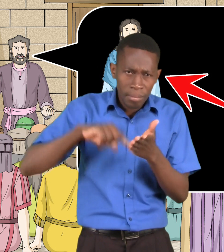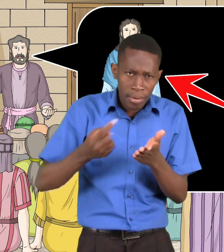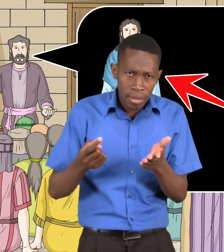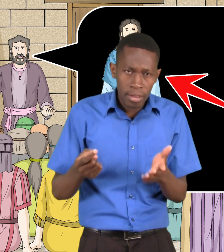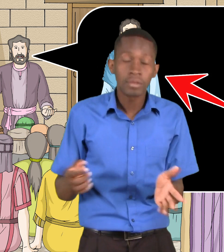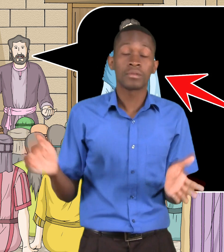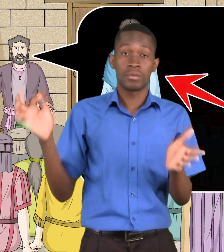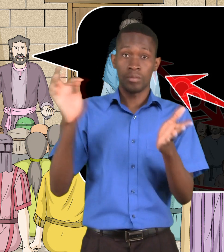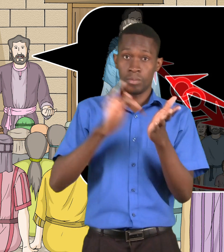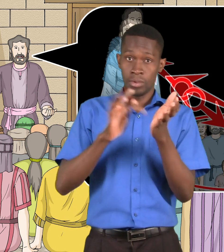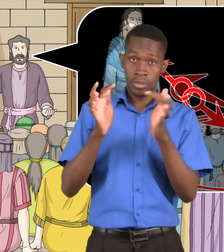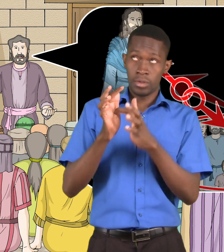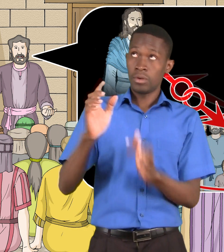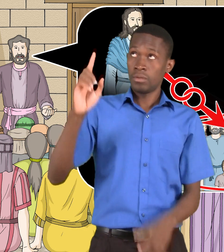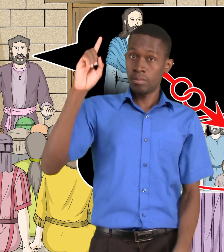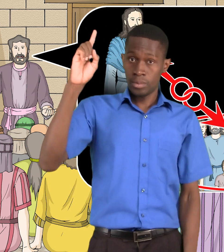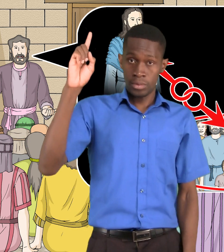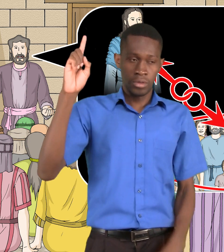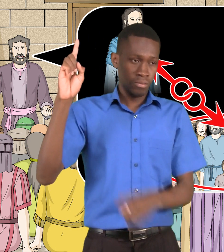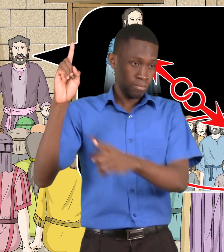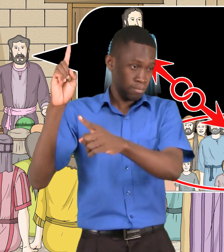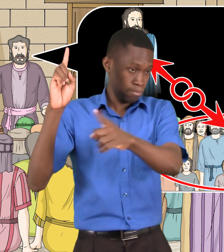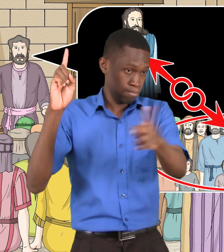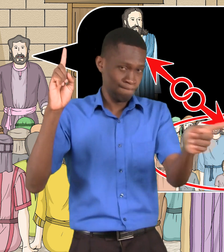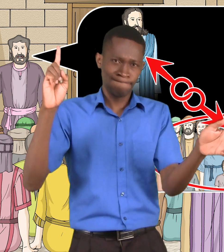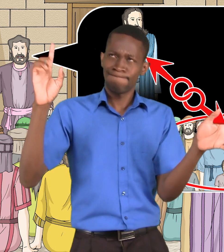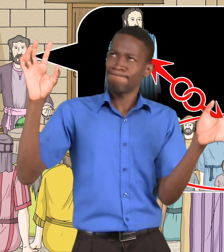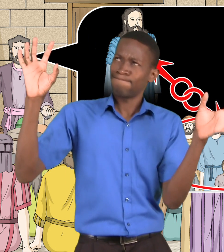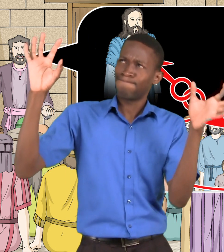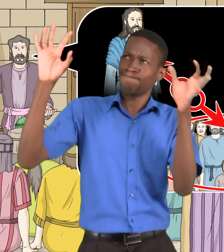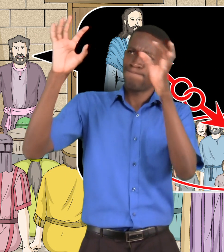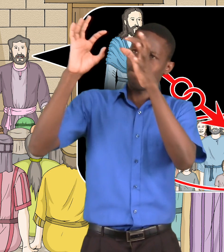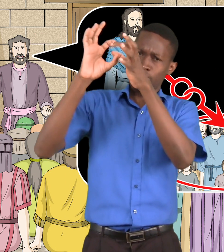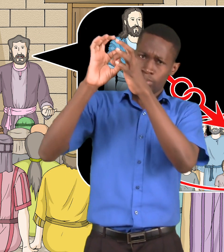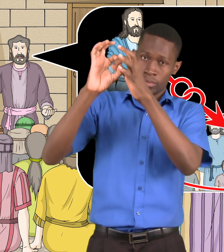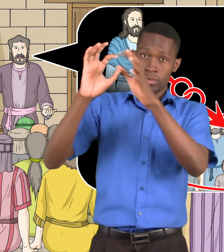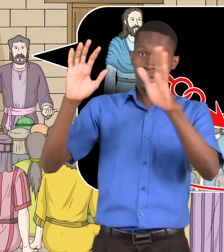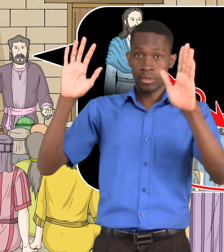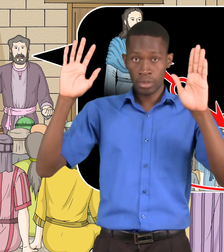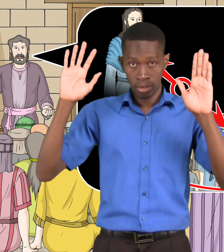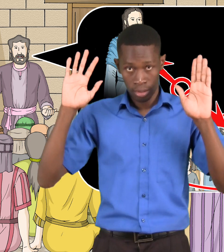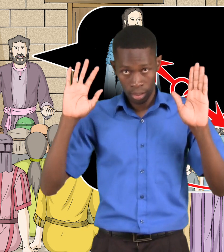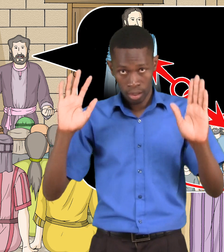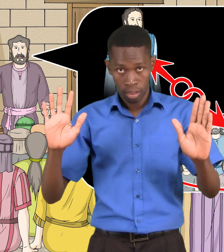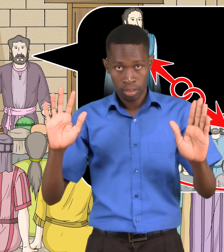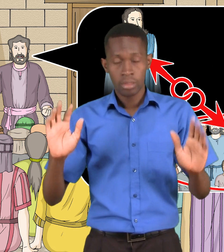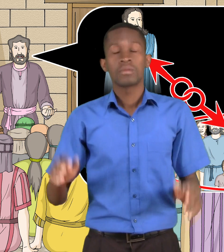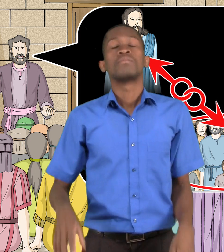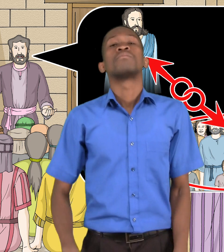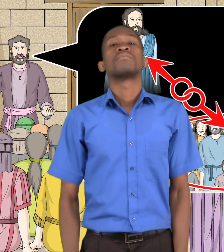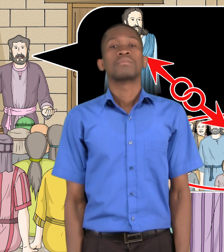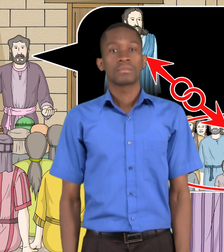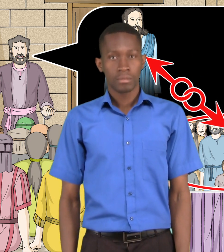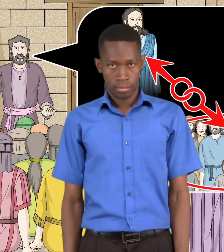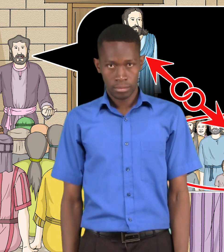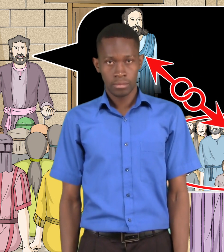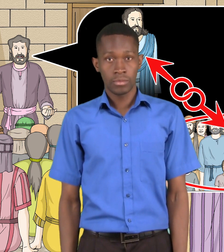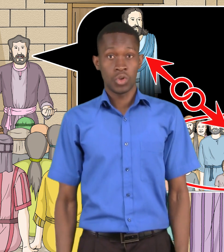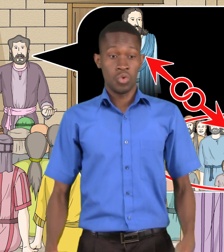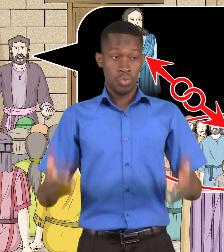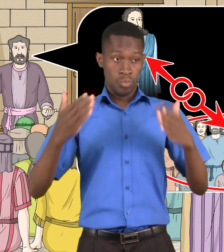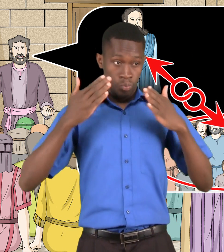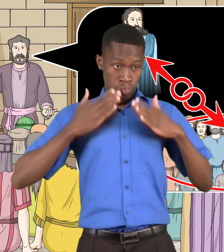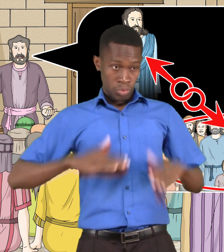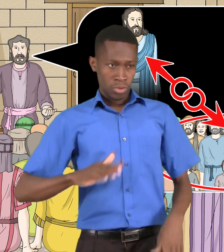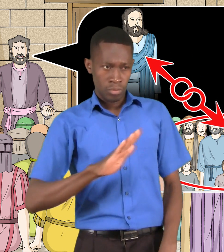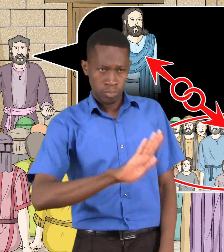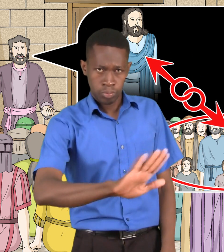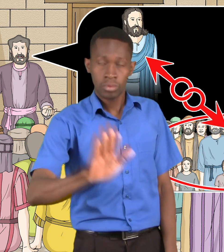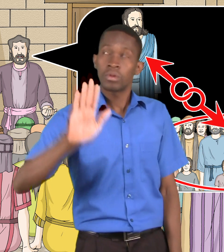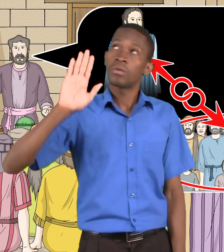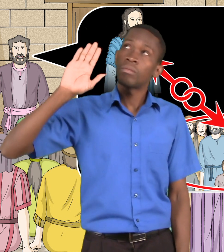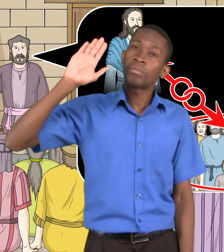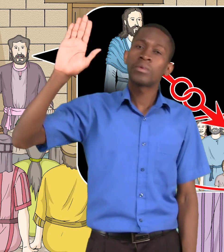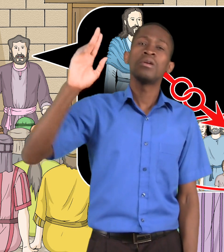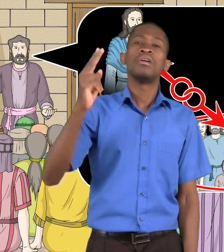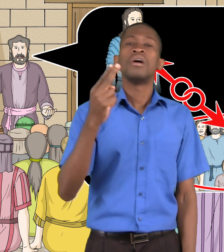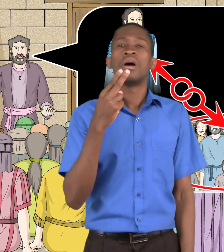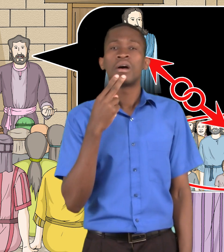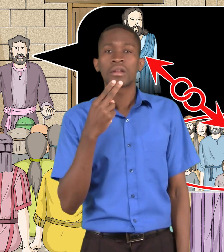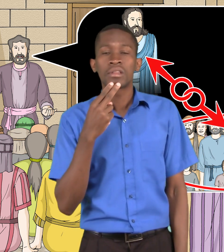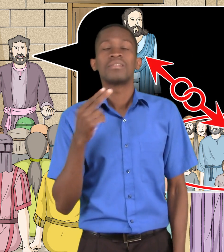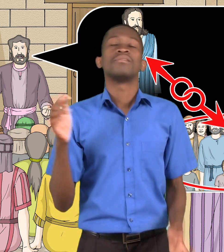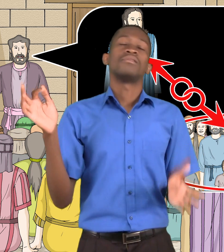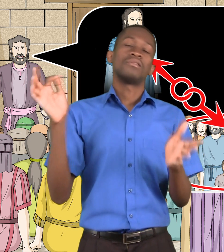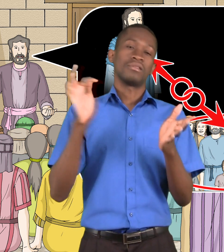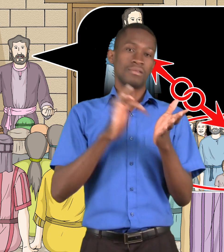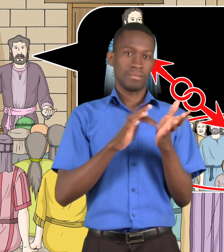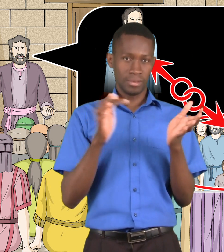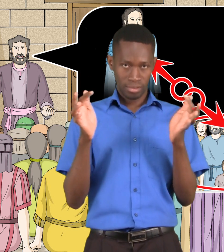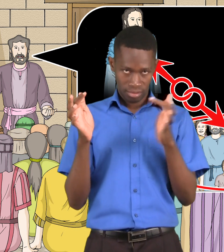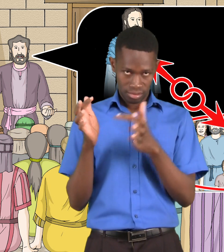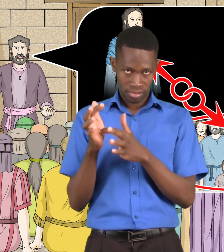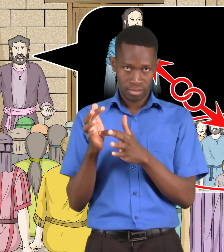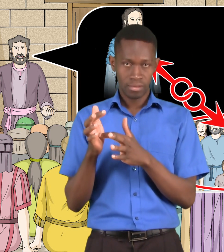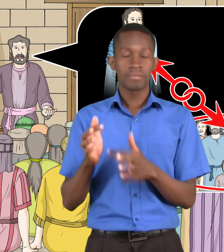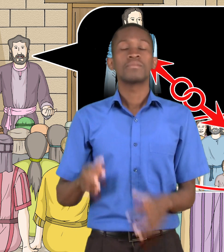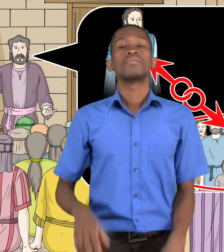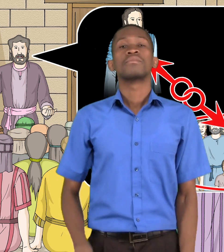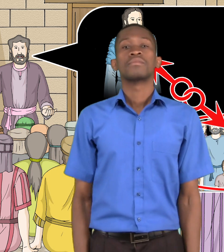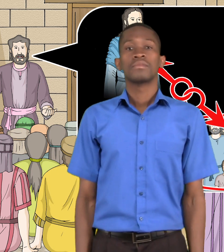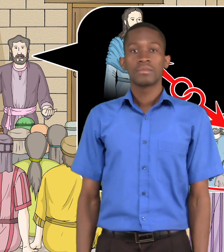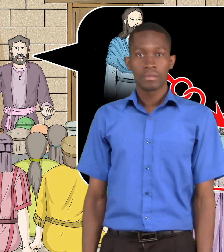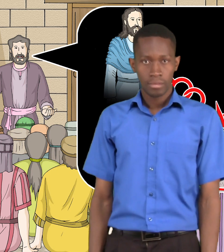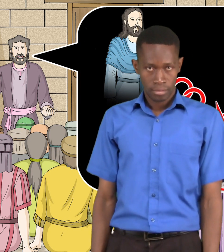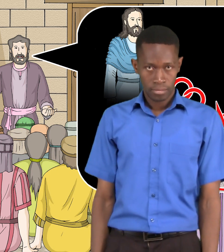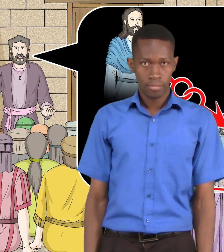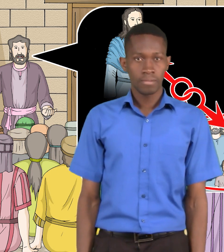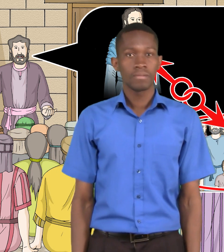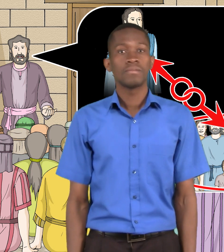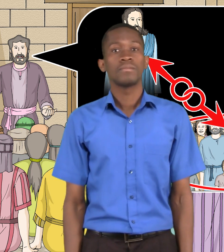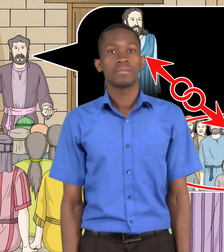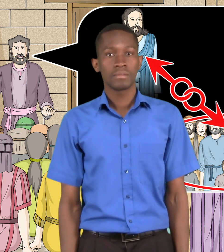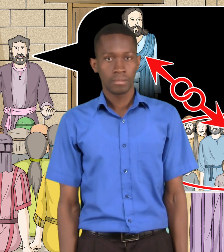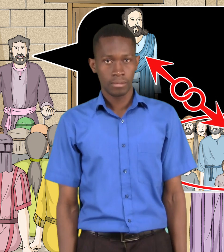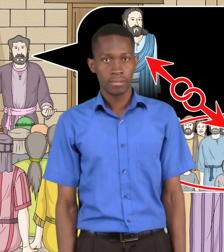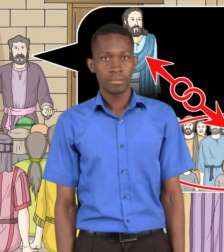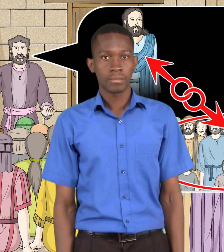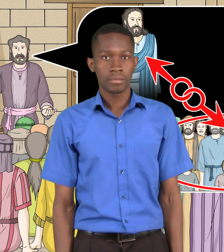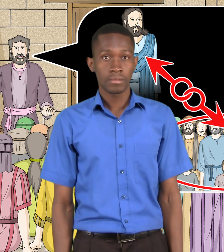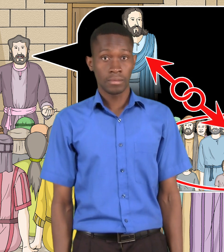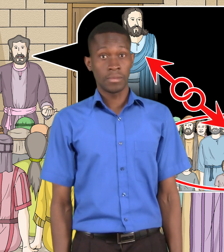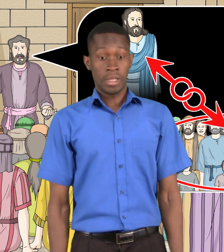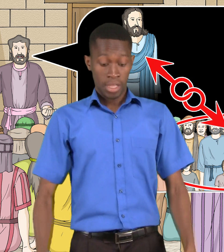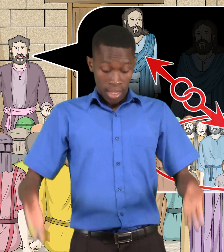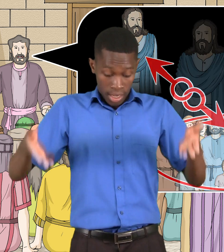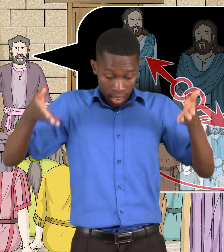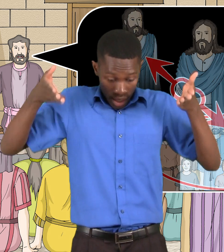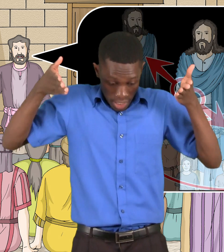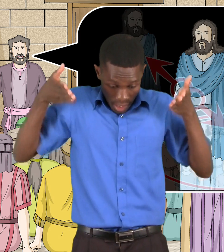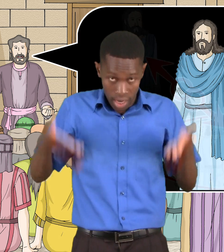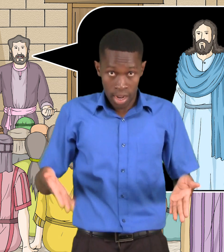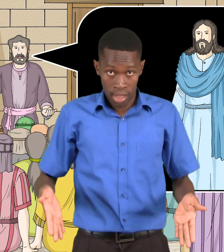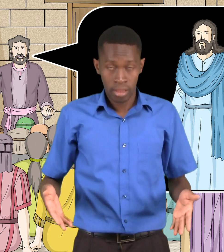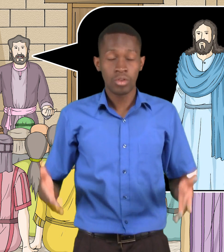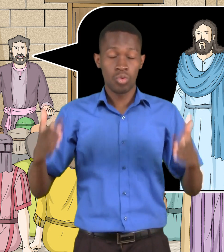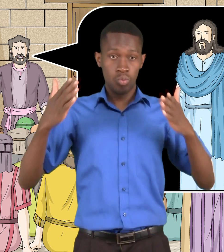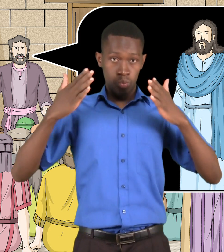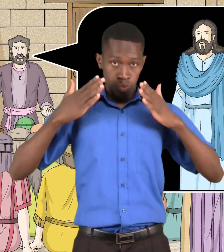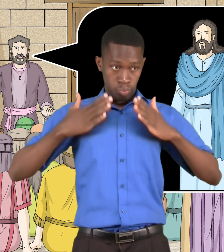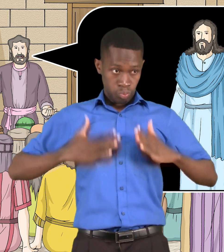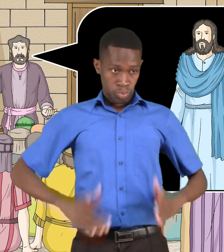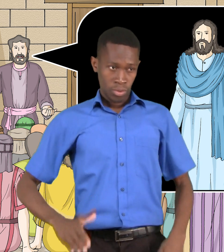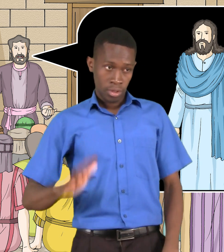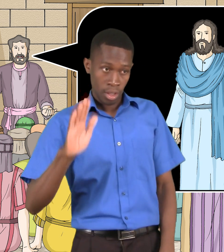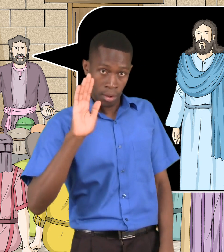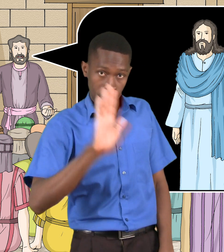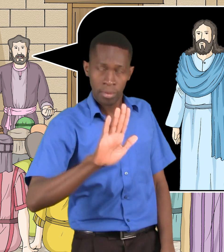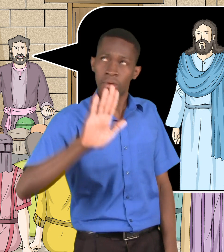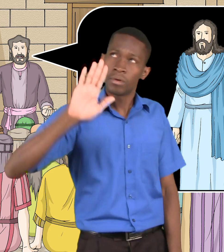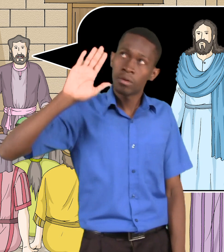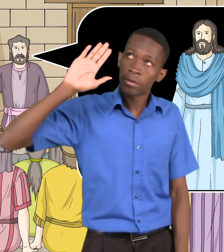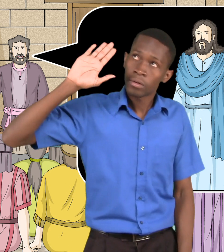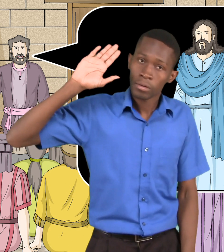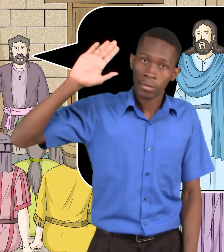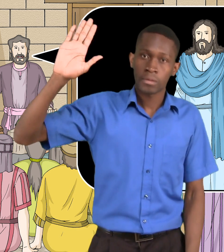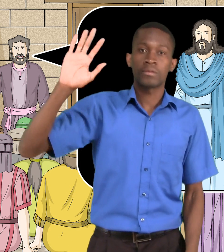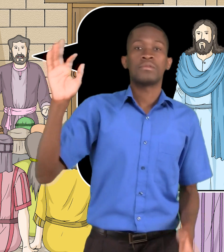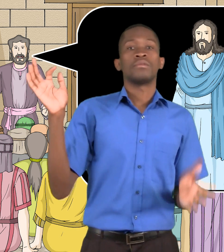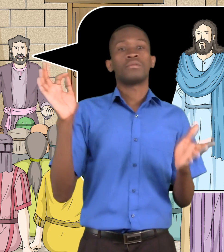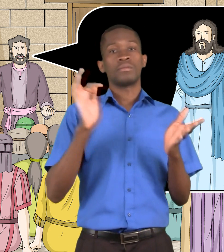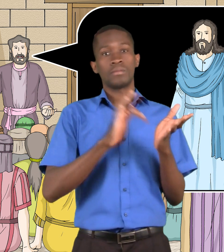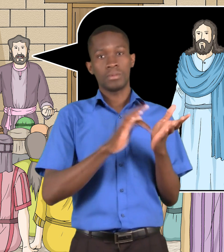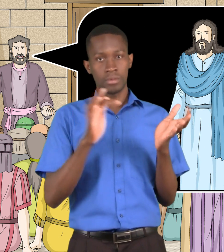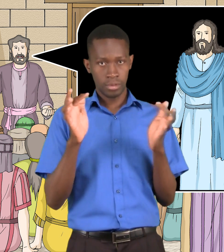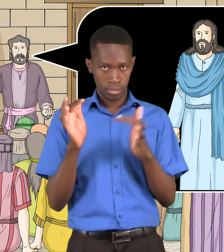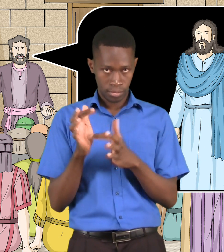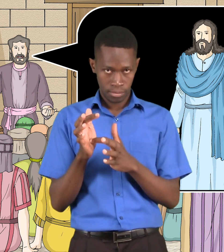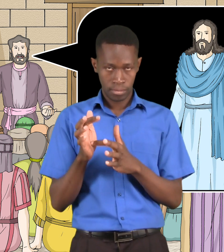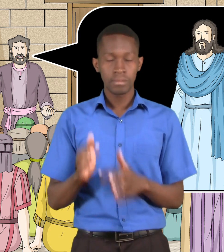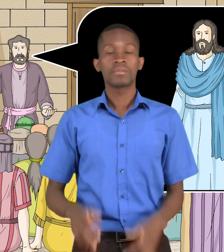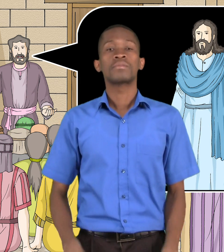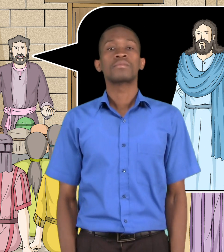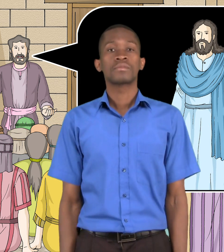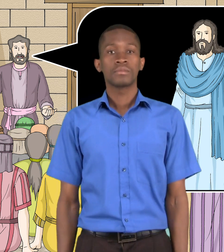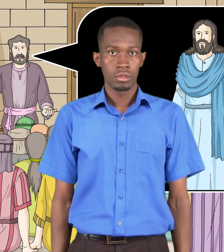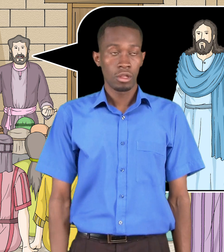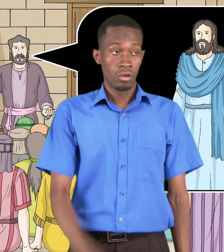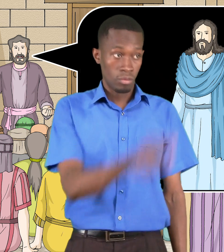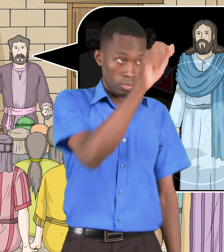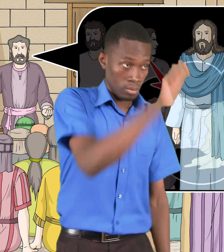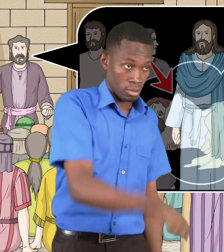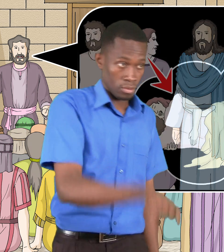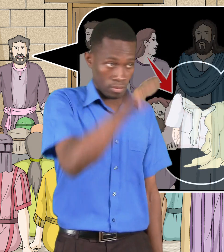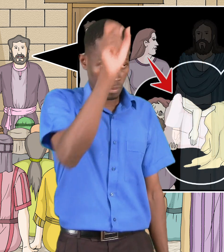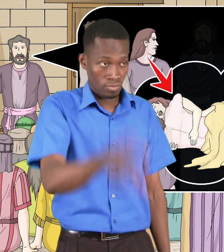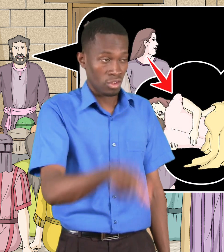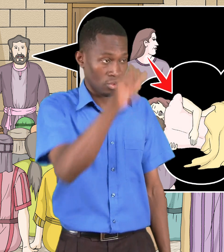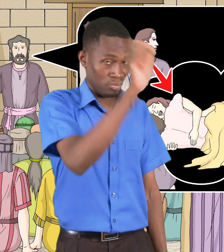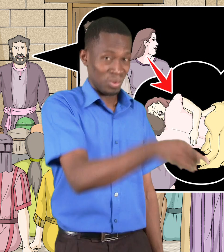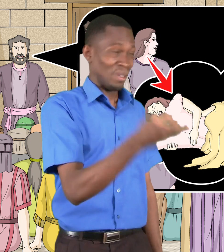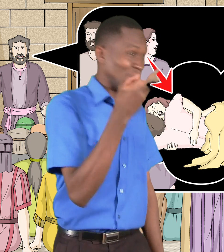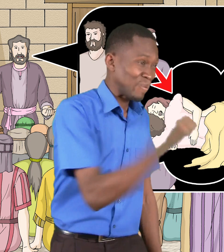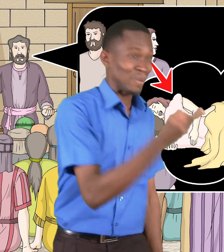Do you not know that your bodies are members of Christ? Shall I then take the members of Christ and unite them with a prostitute?